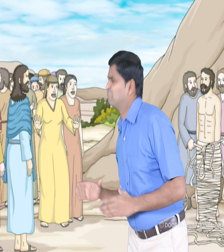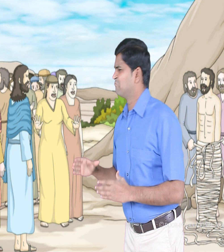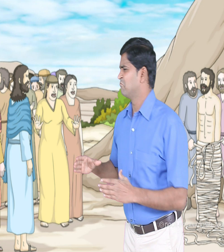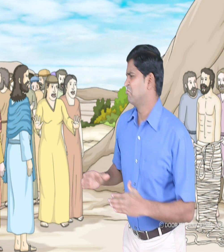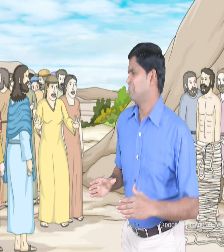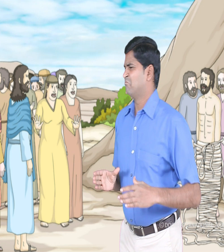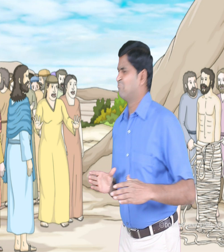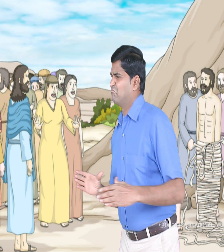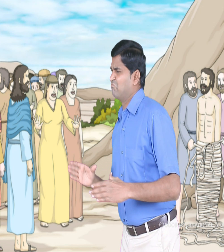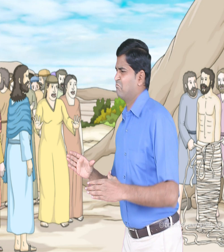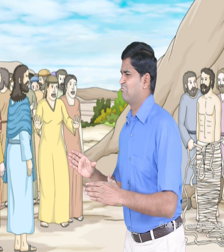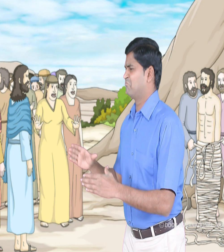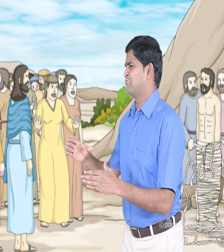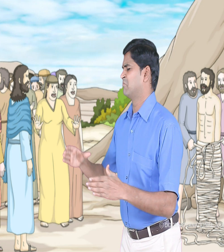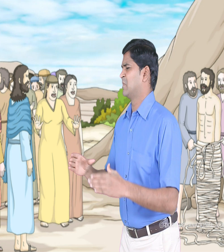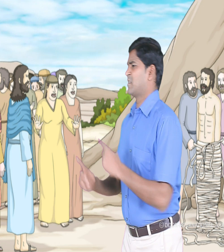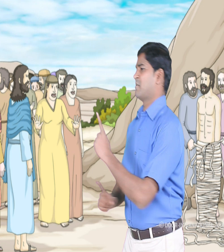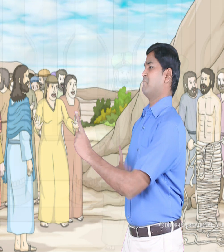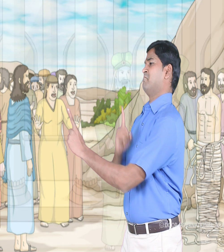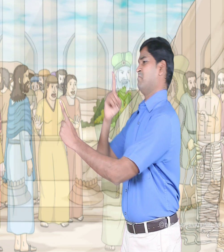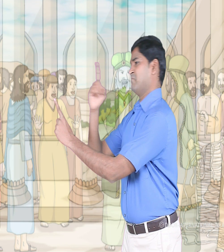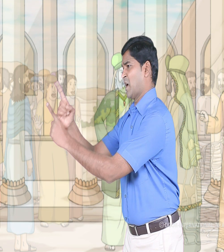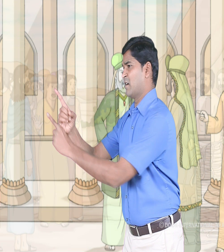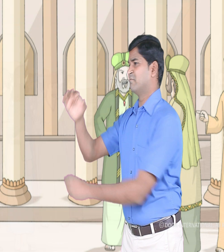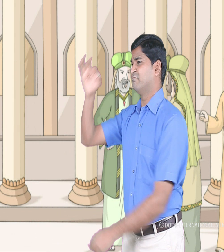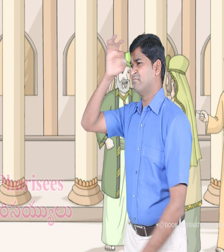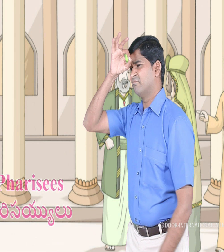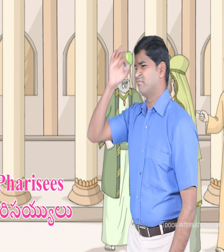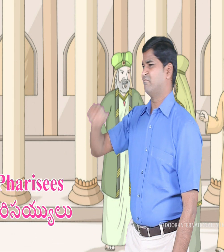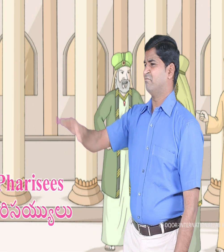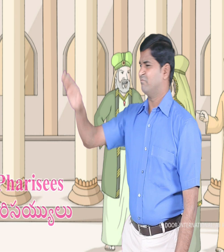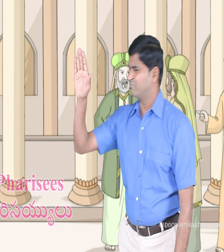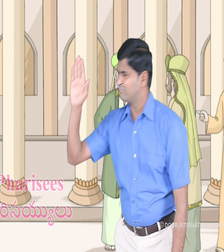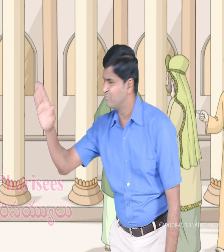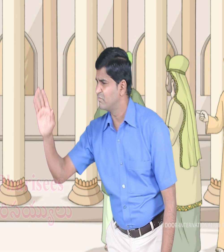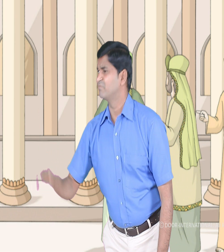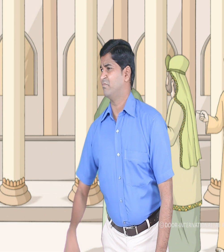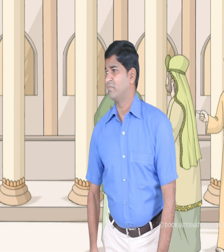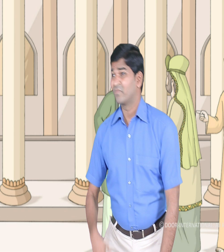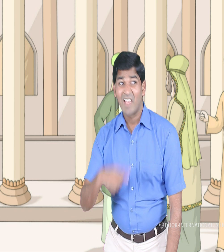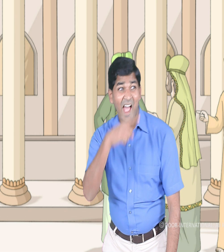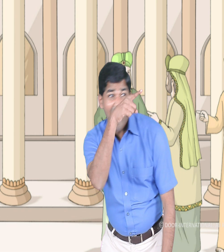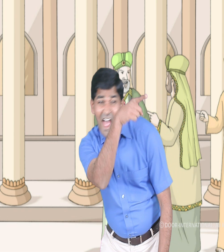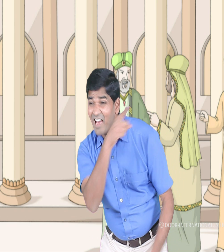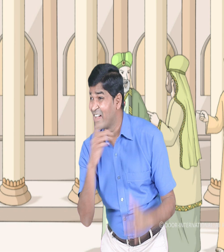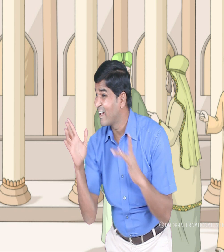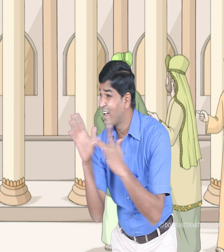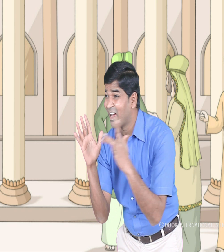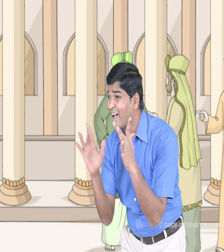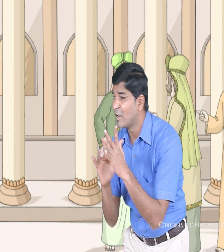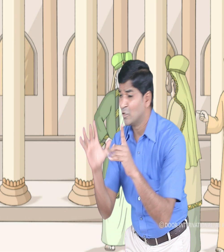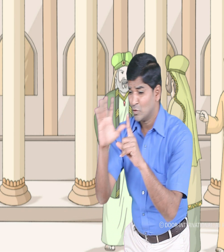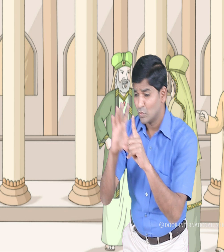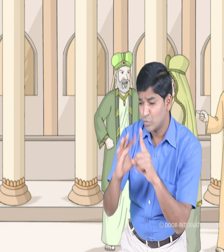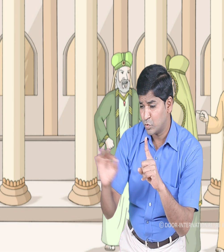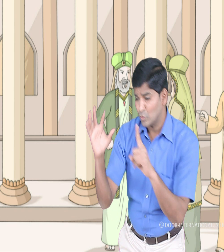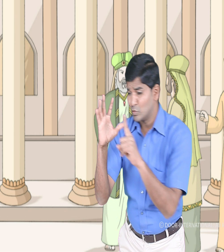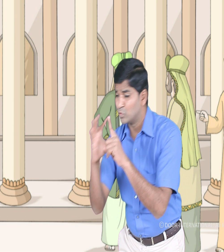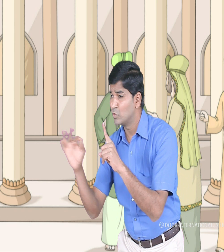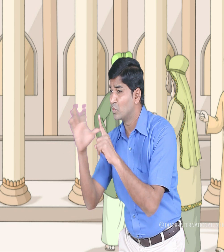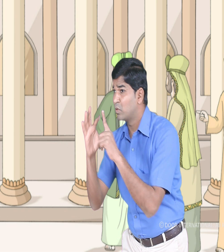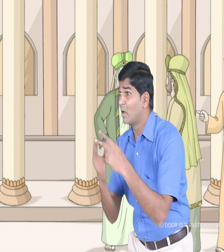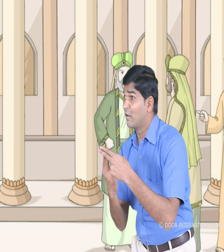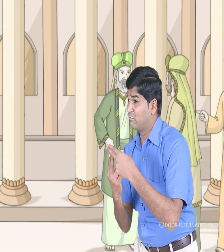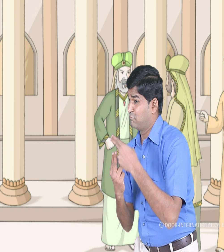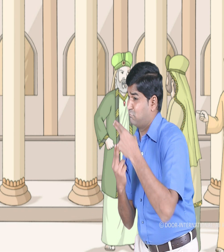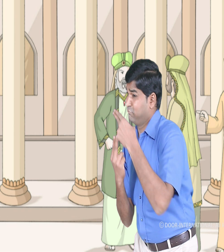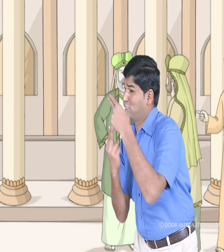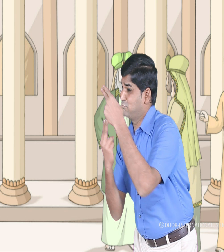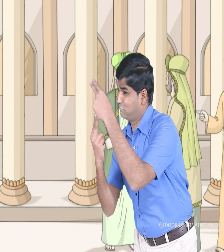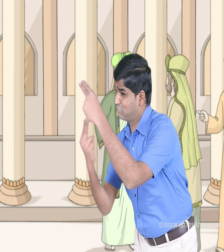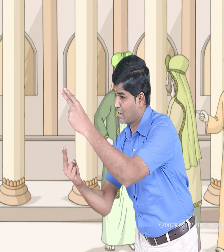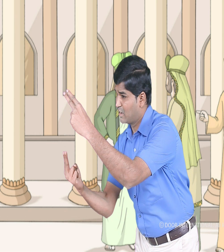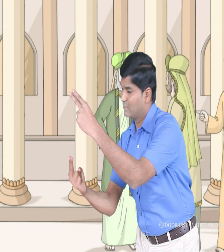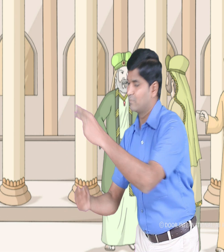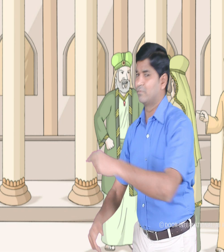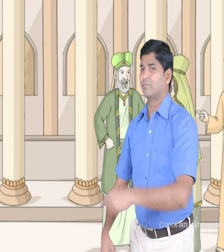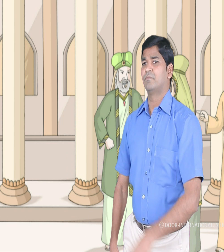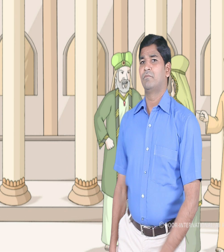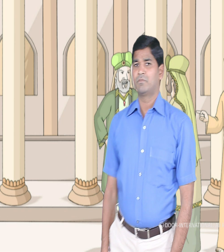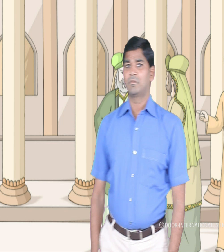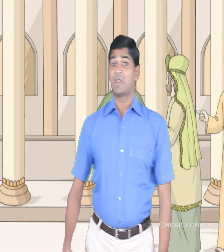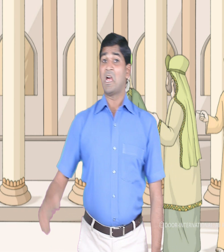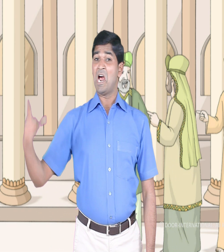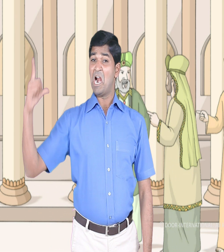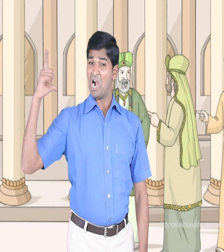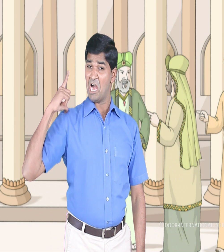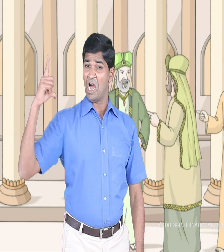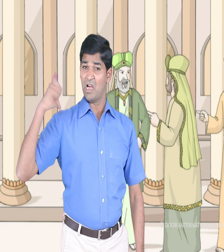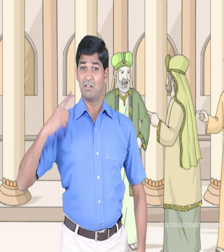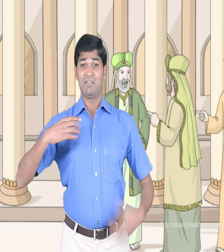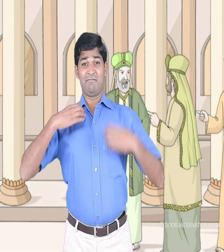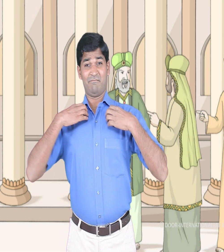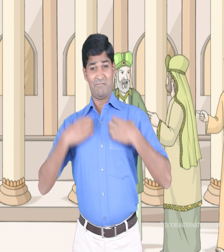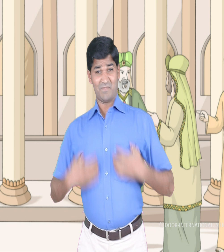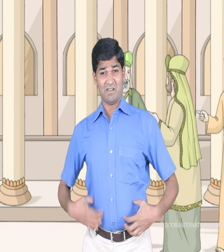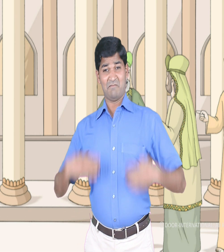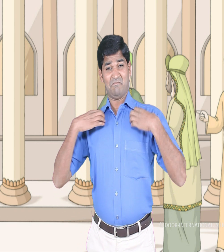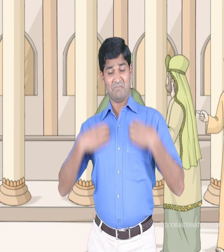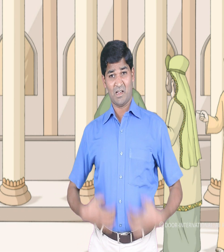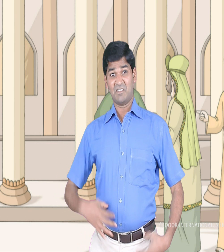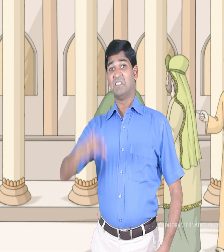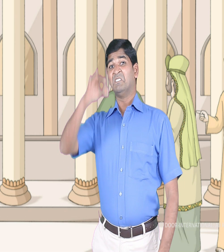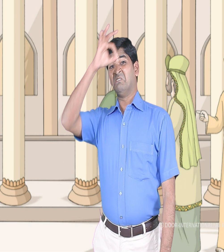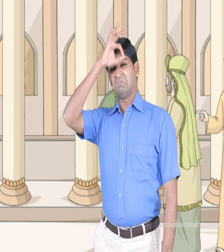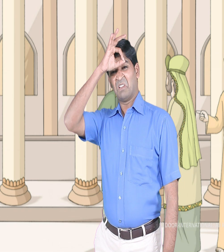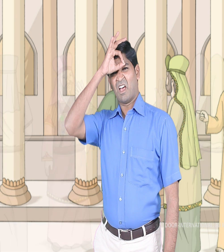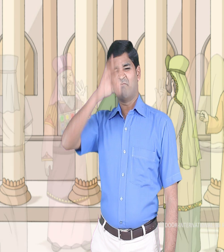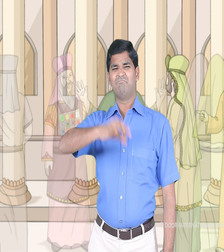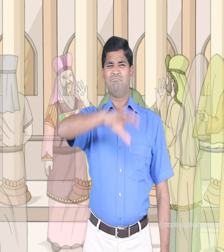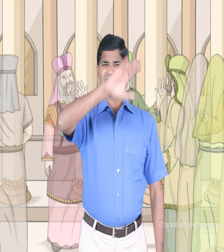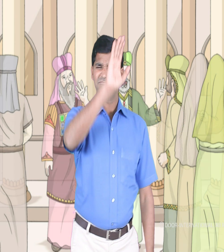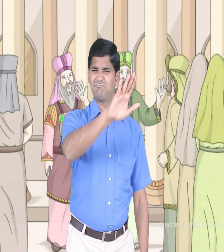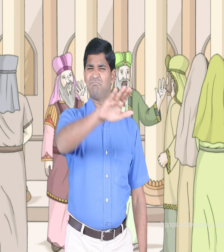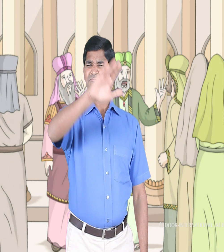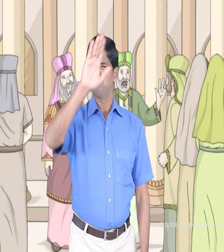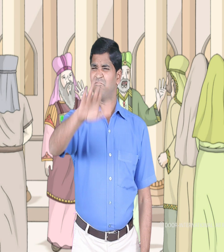But some of them went to the Pharisees and told them what Jesus had done.